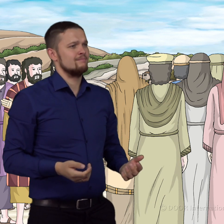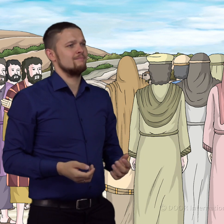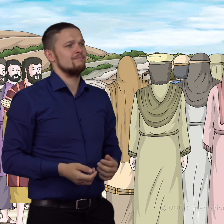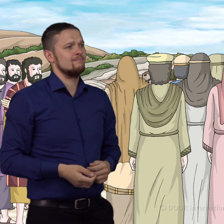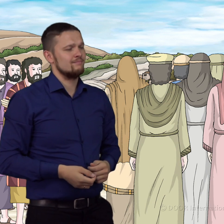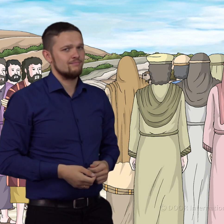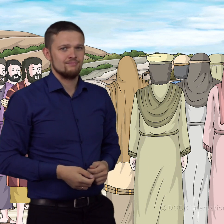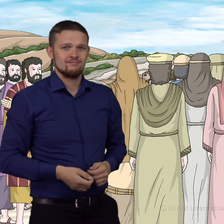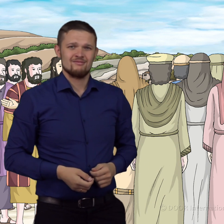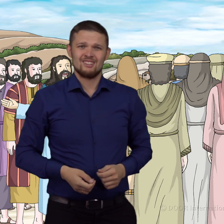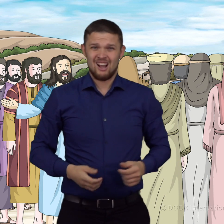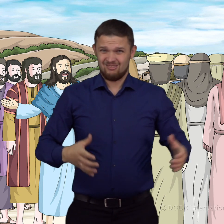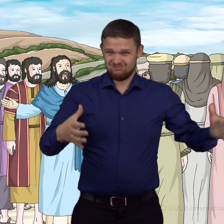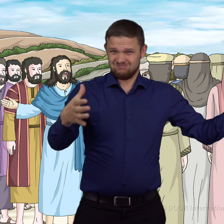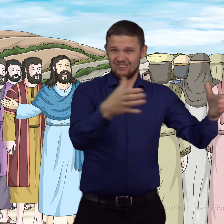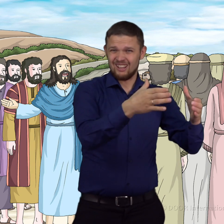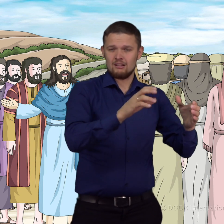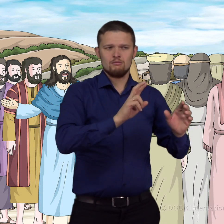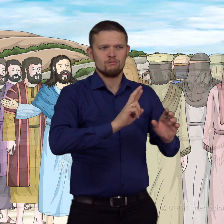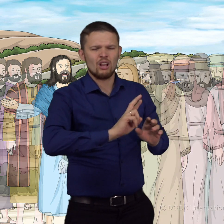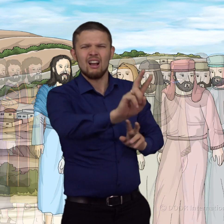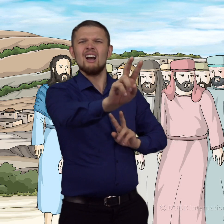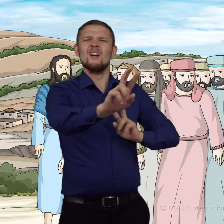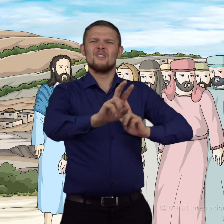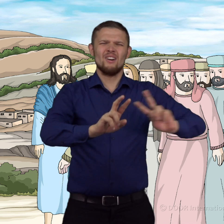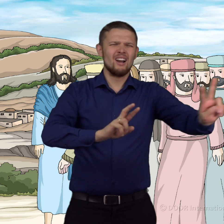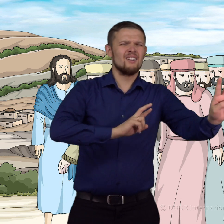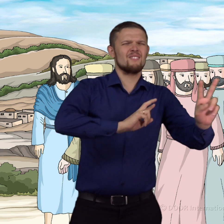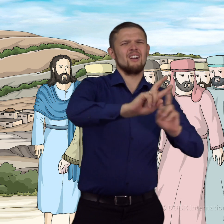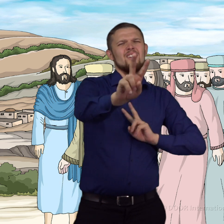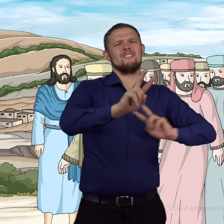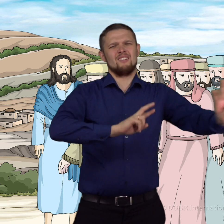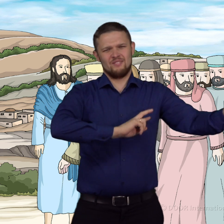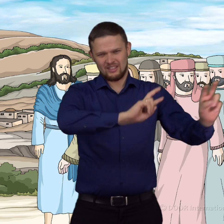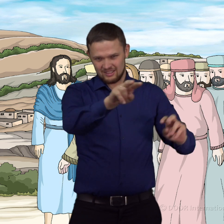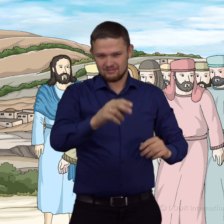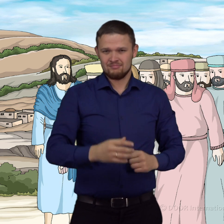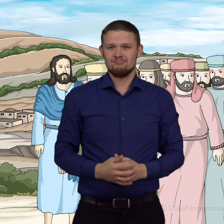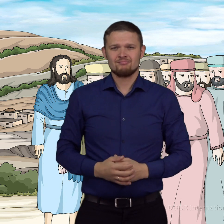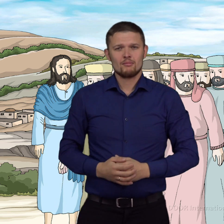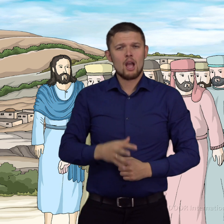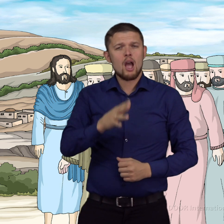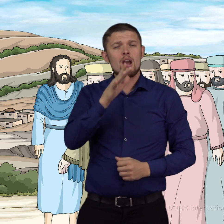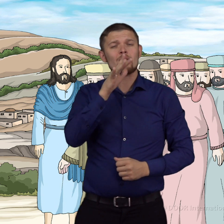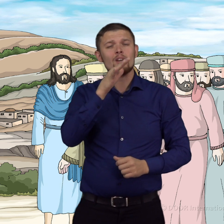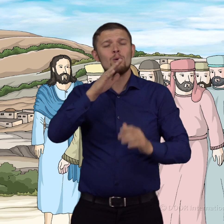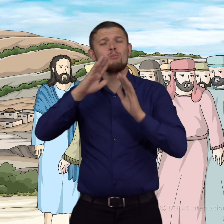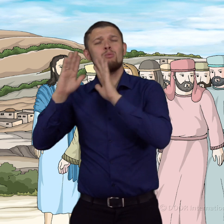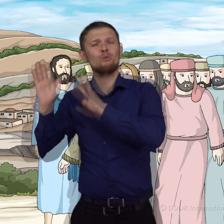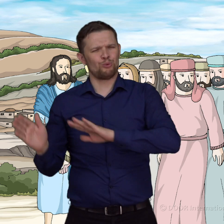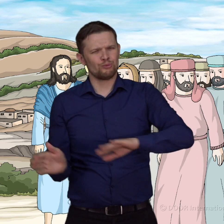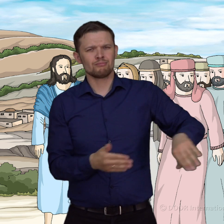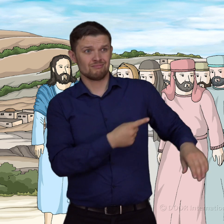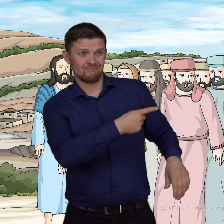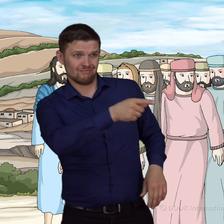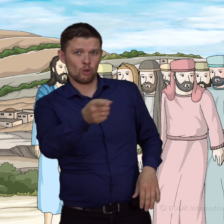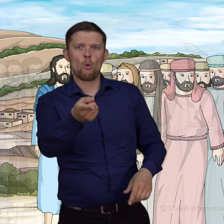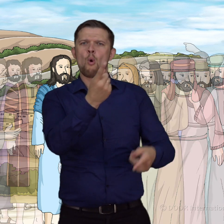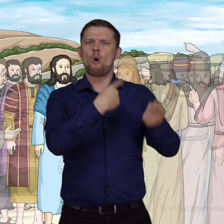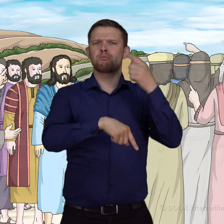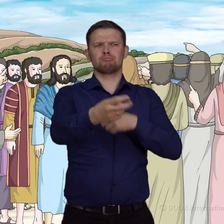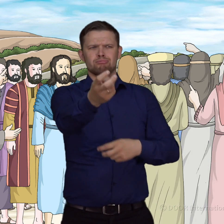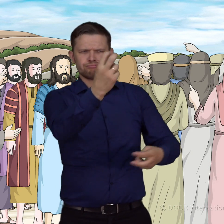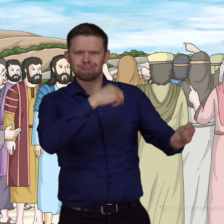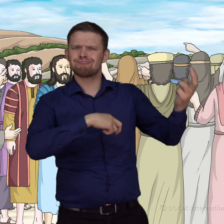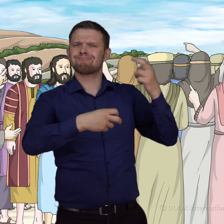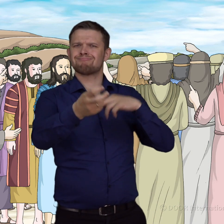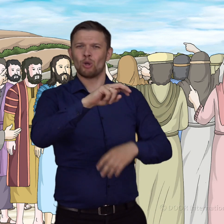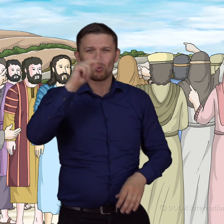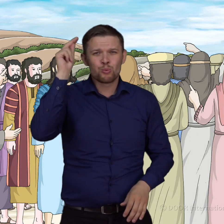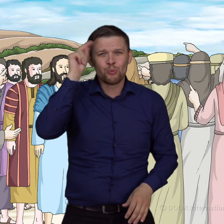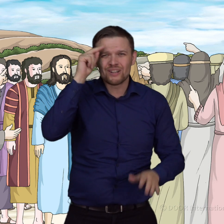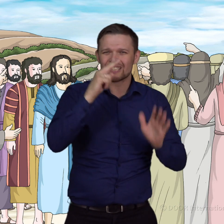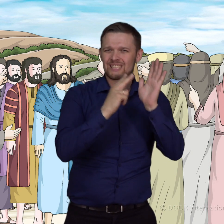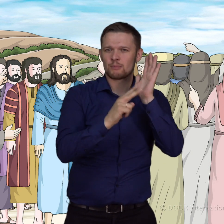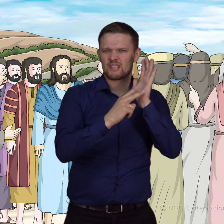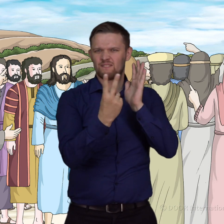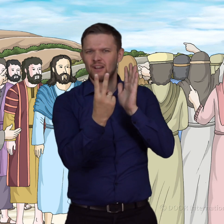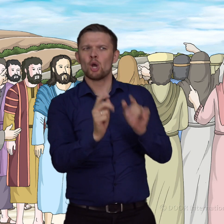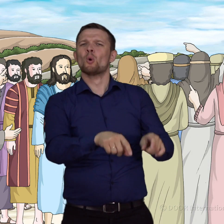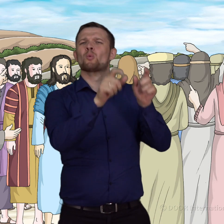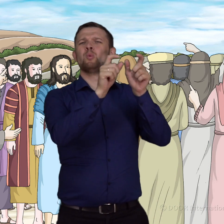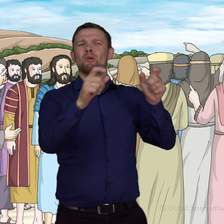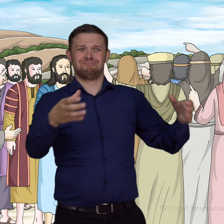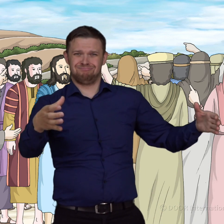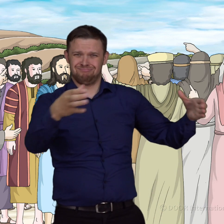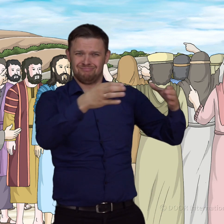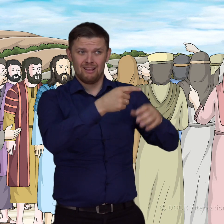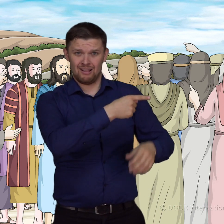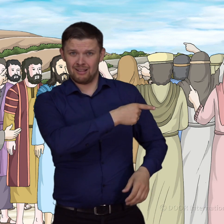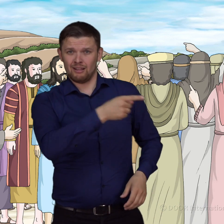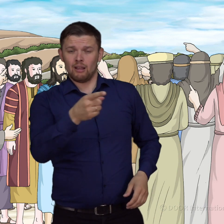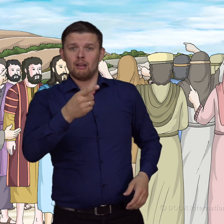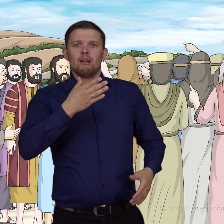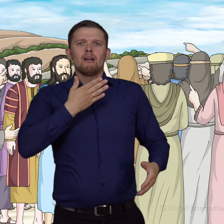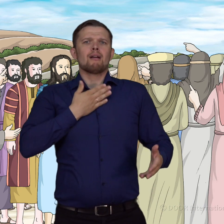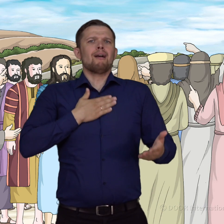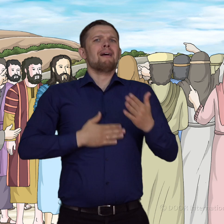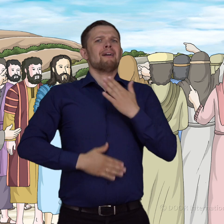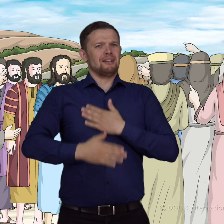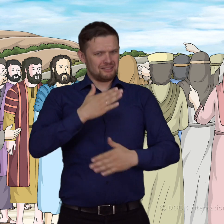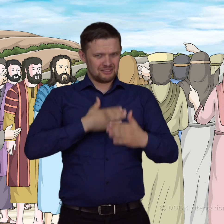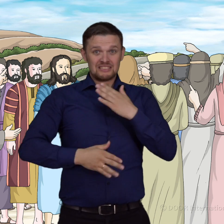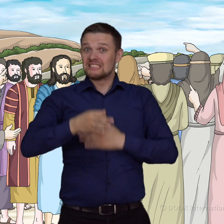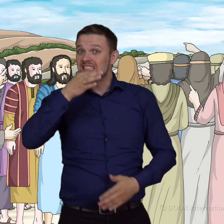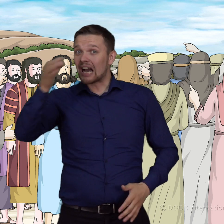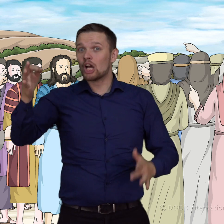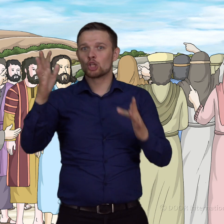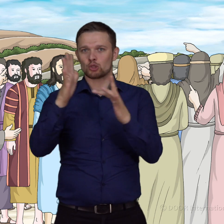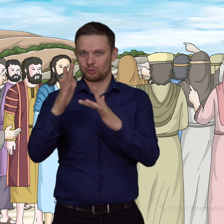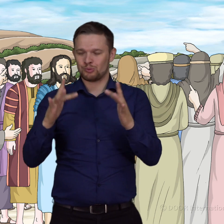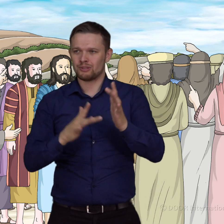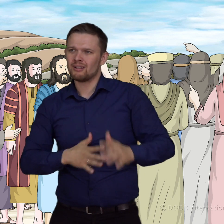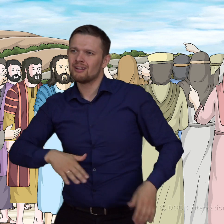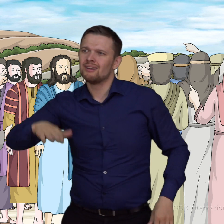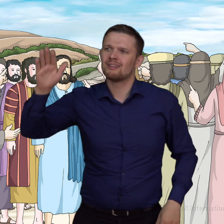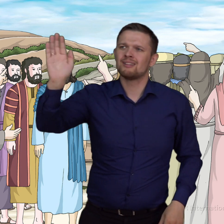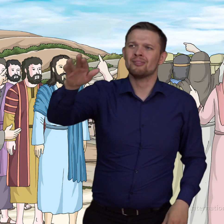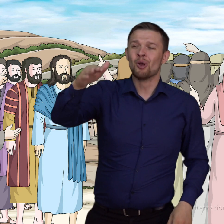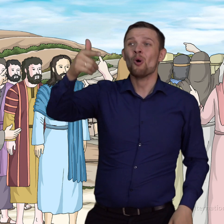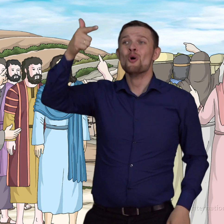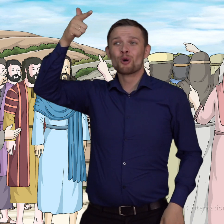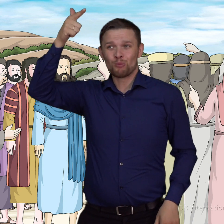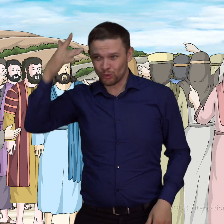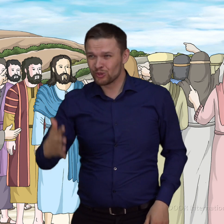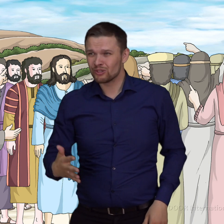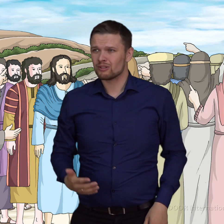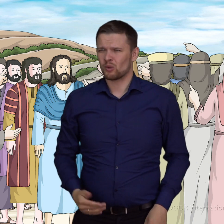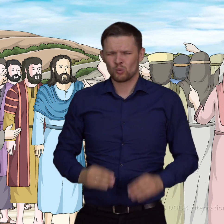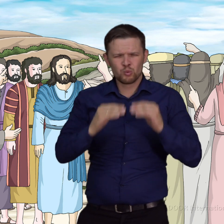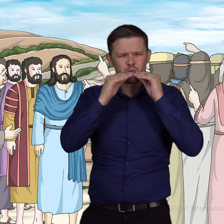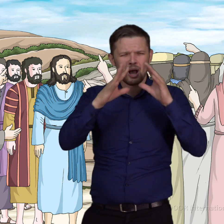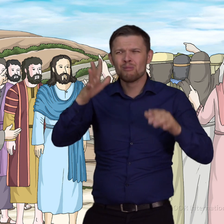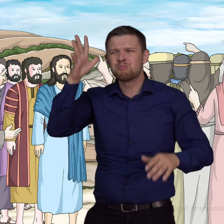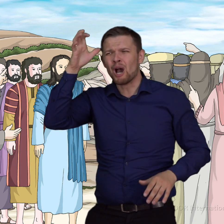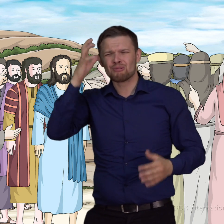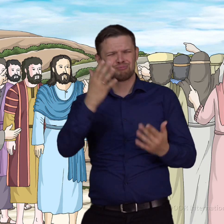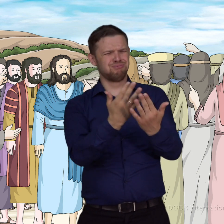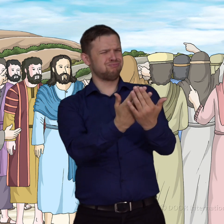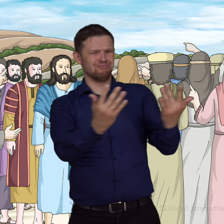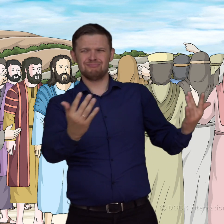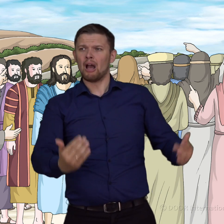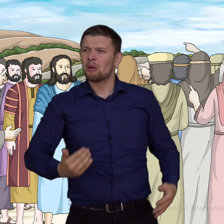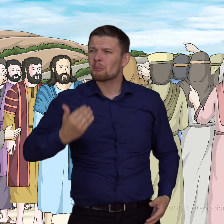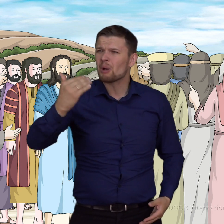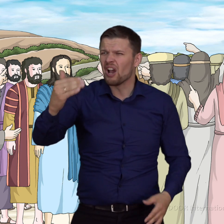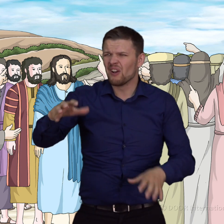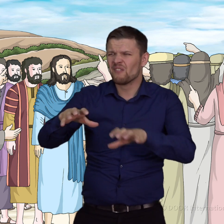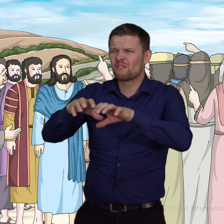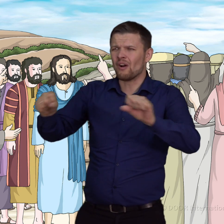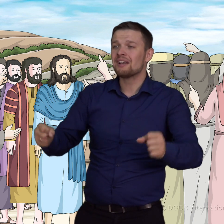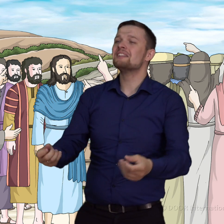The seventy-two returned with joy and said, “Lord, even the demons submit to us in Your name.”